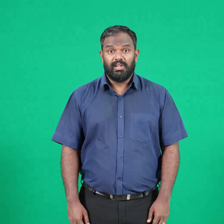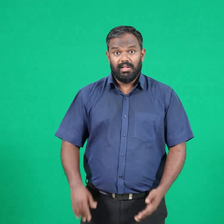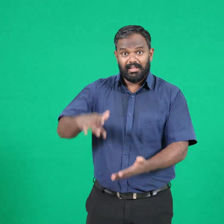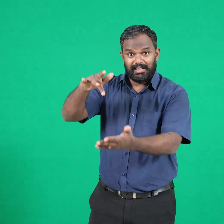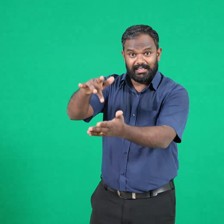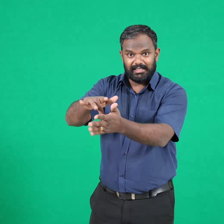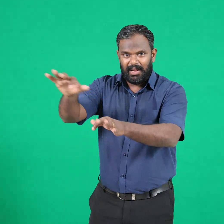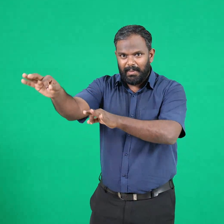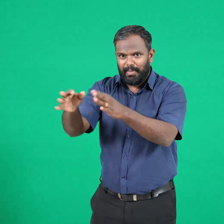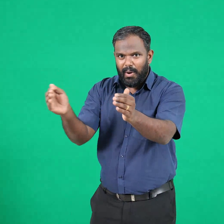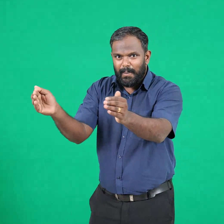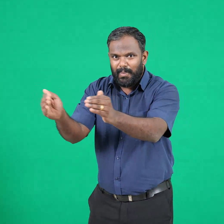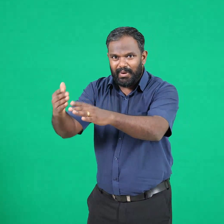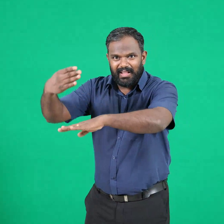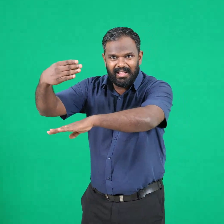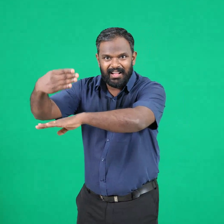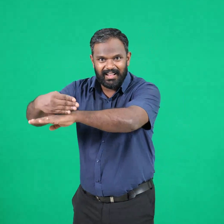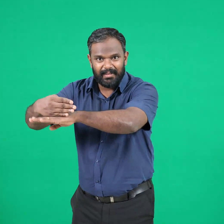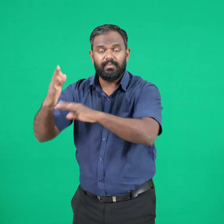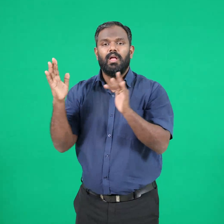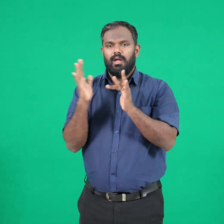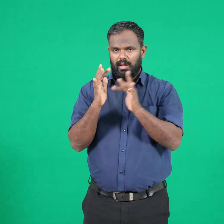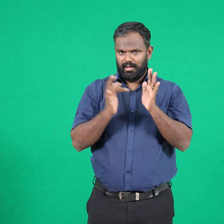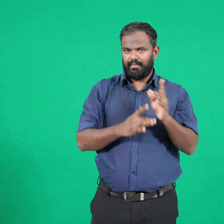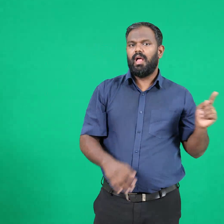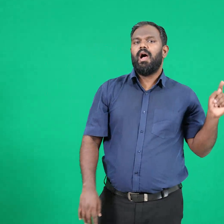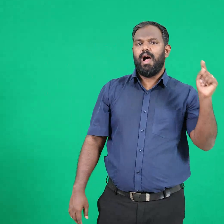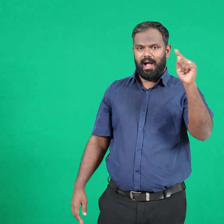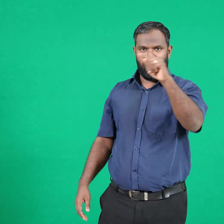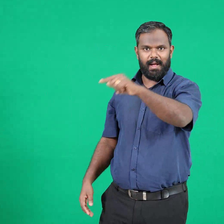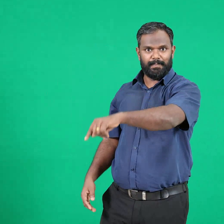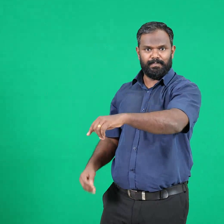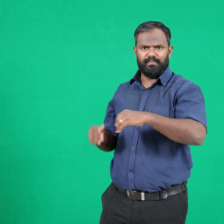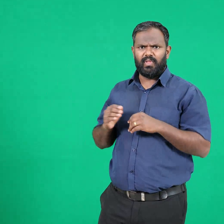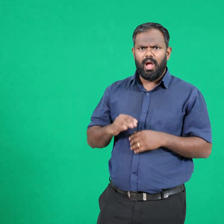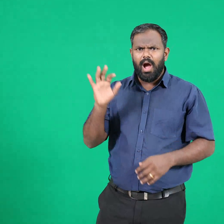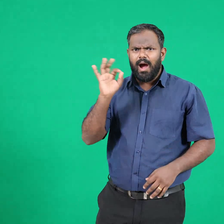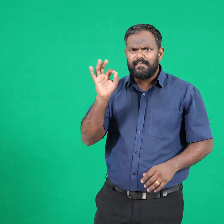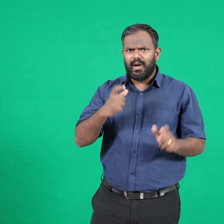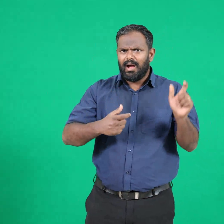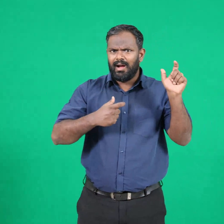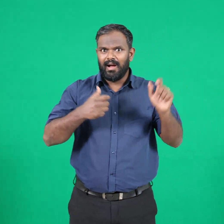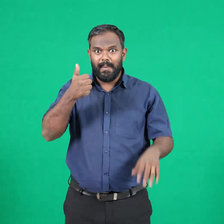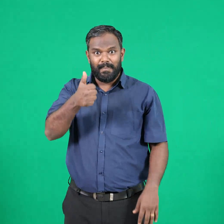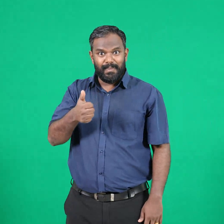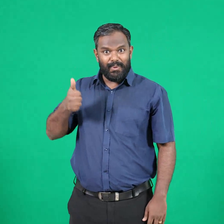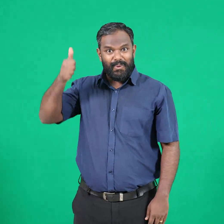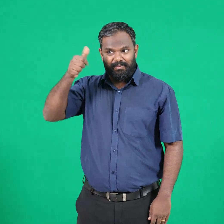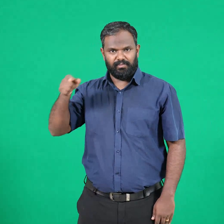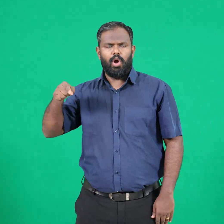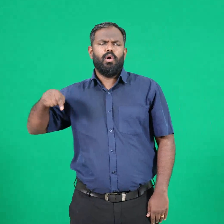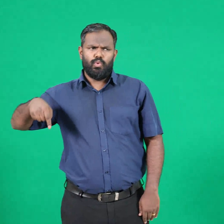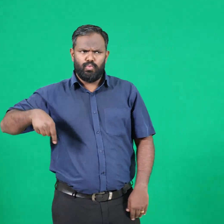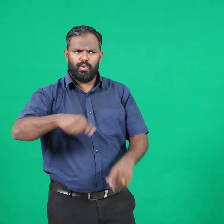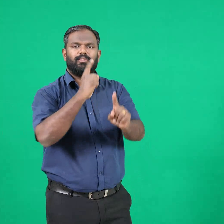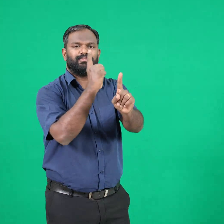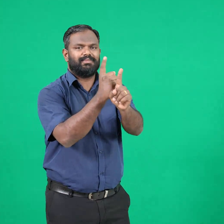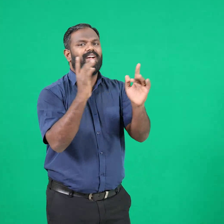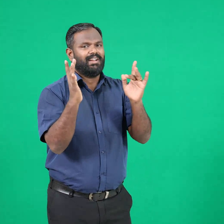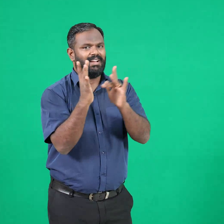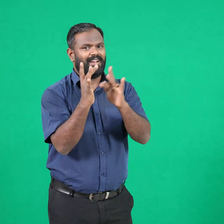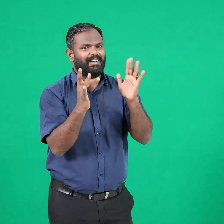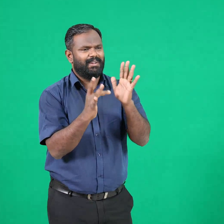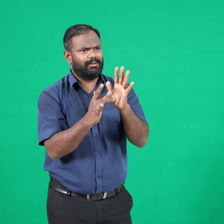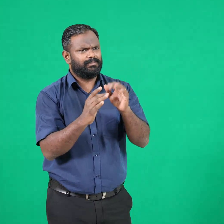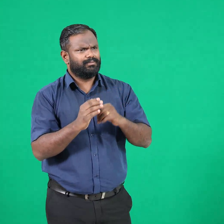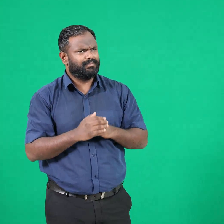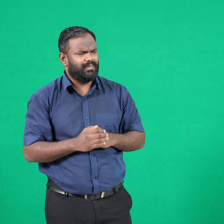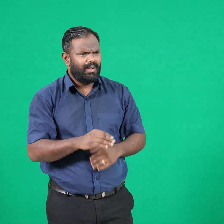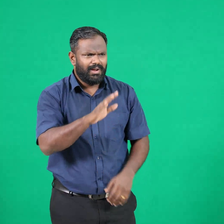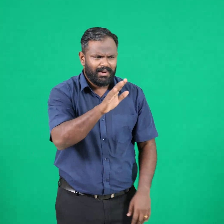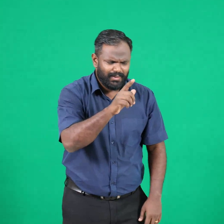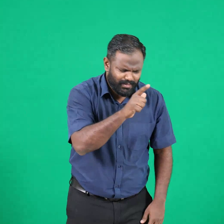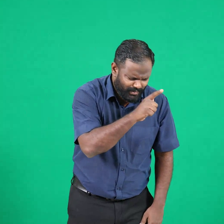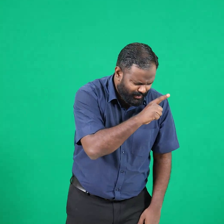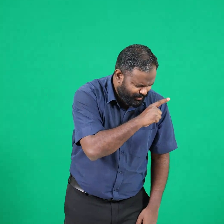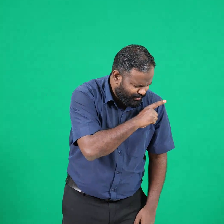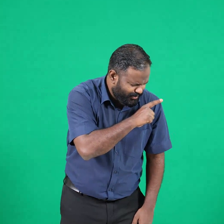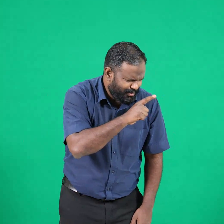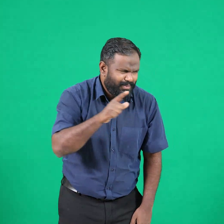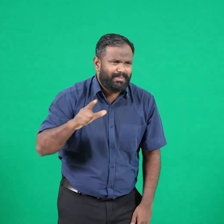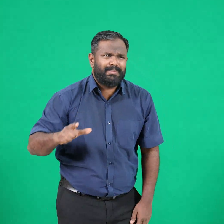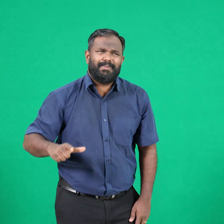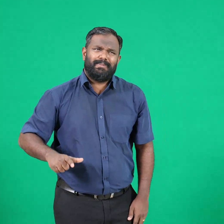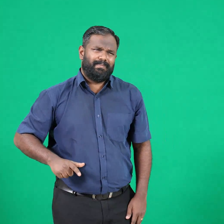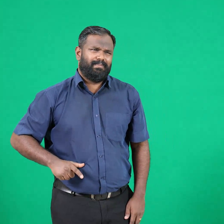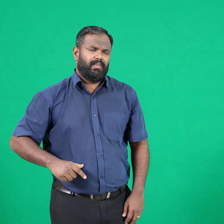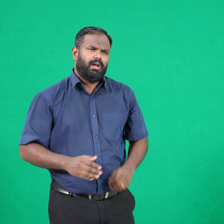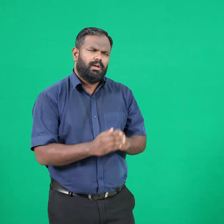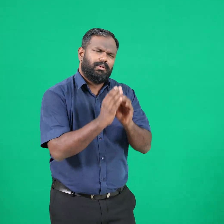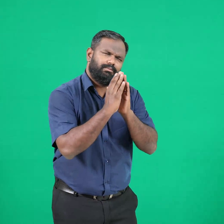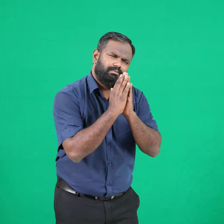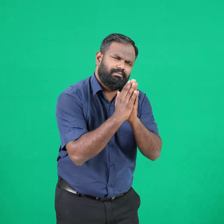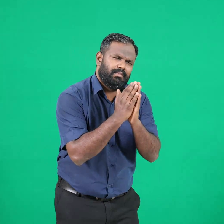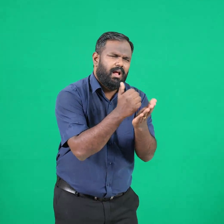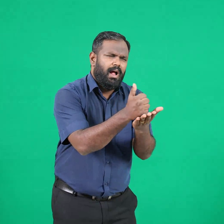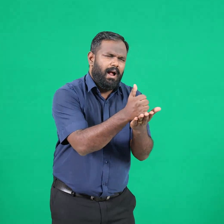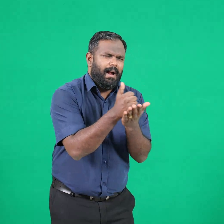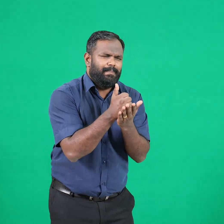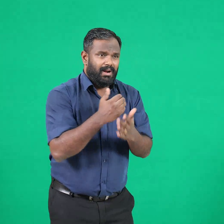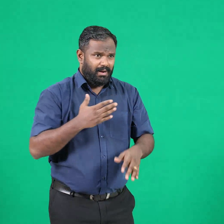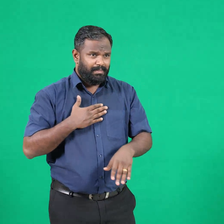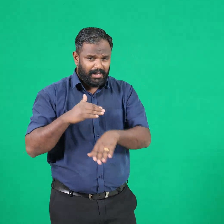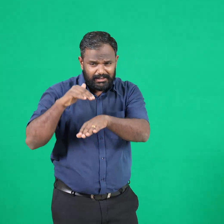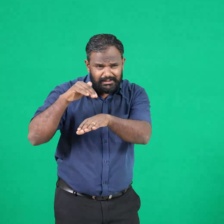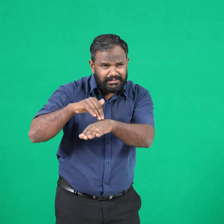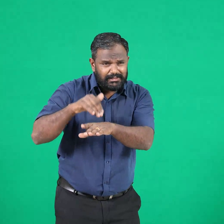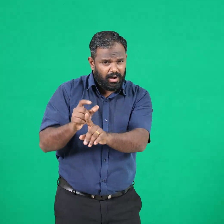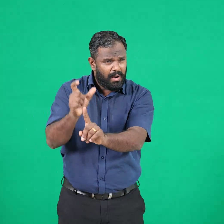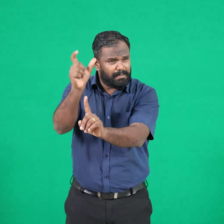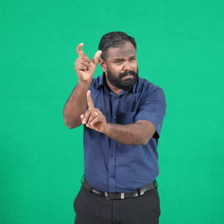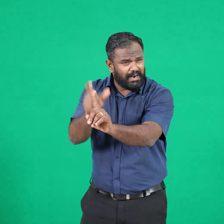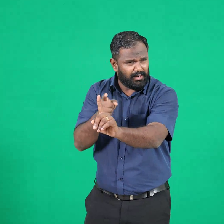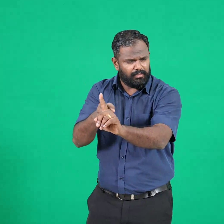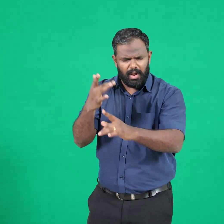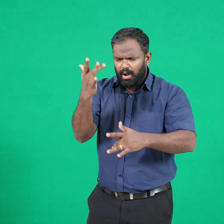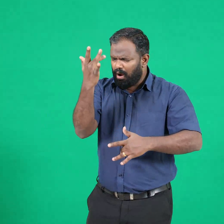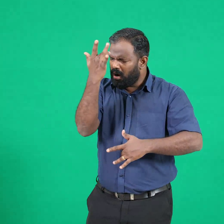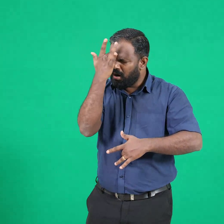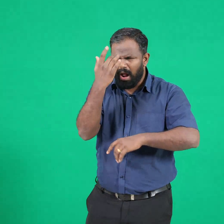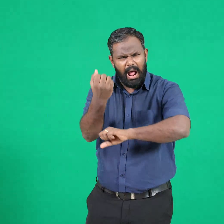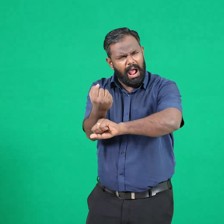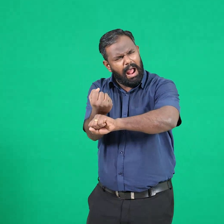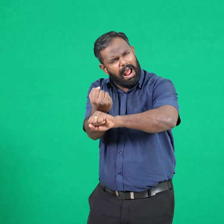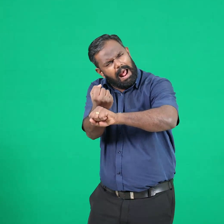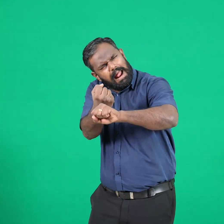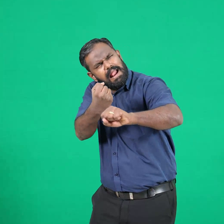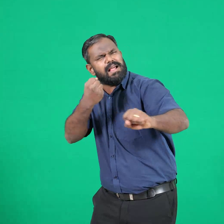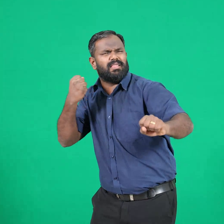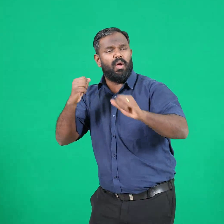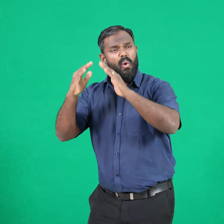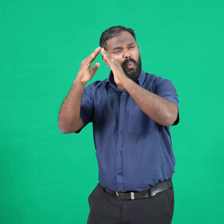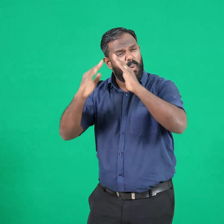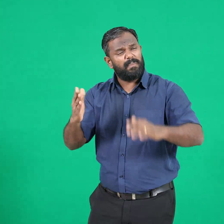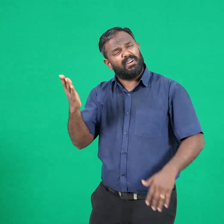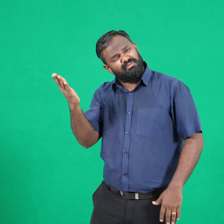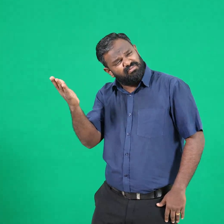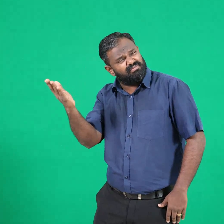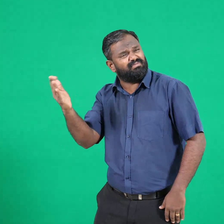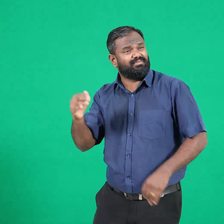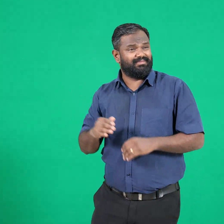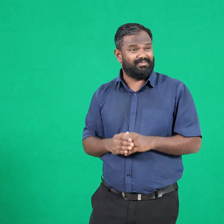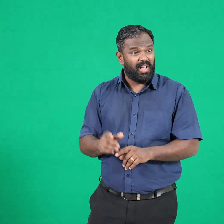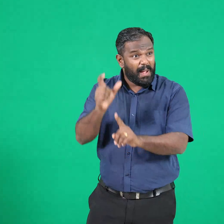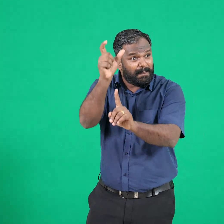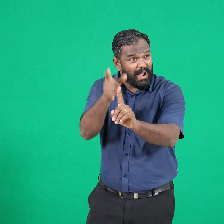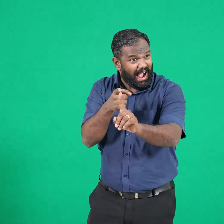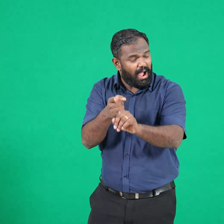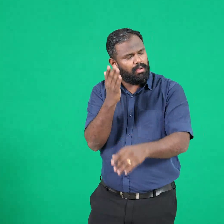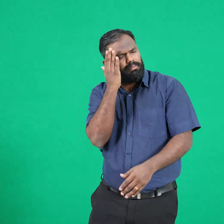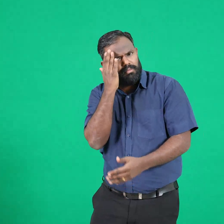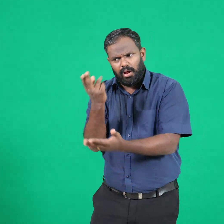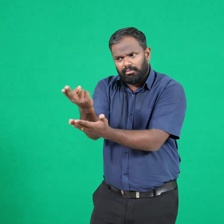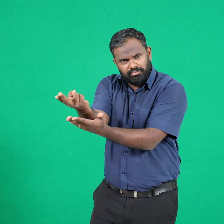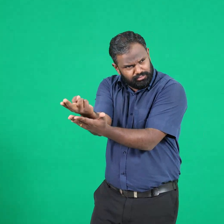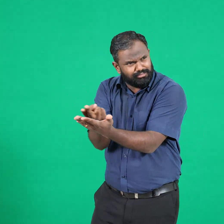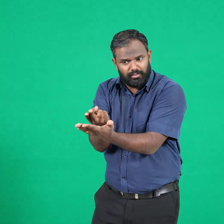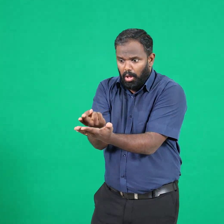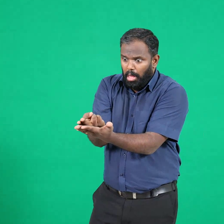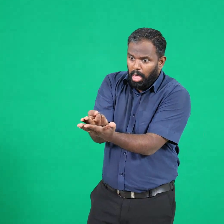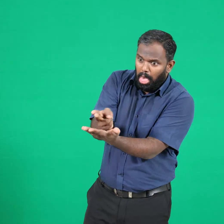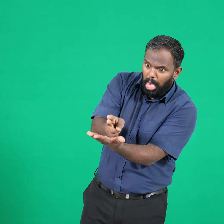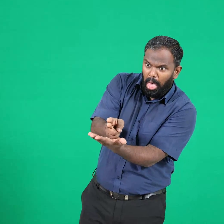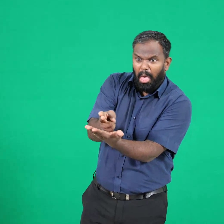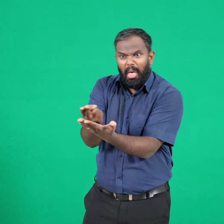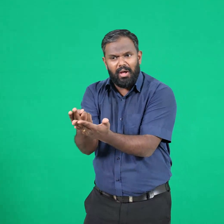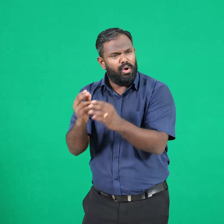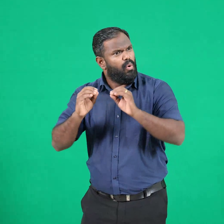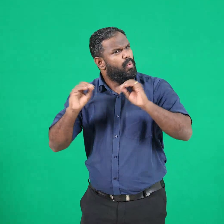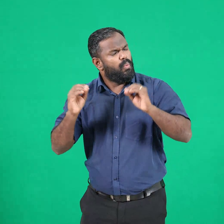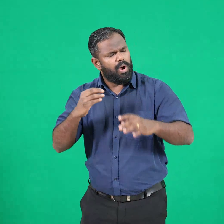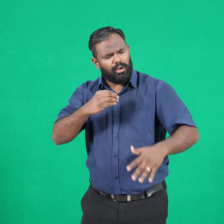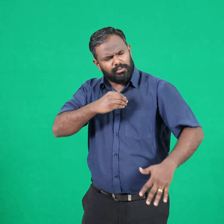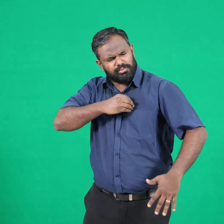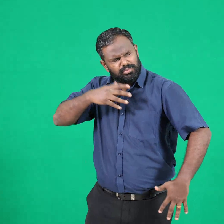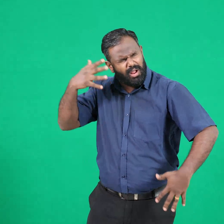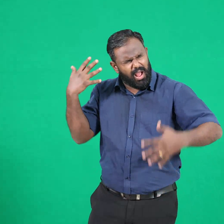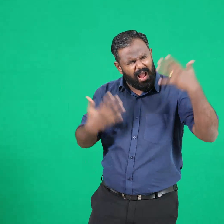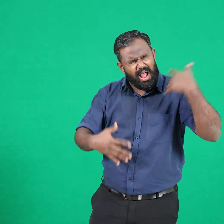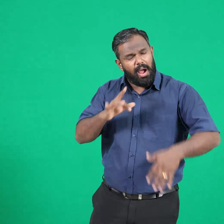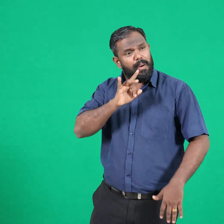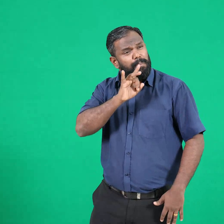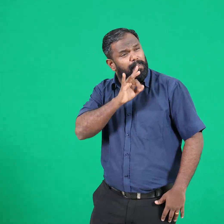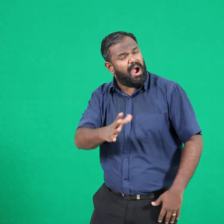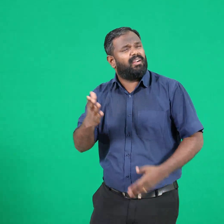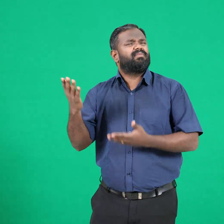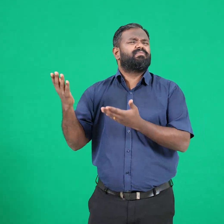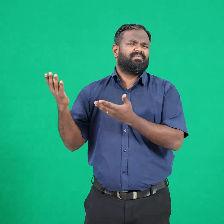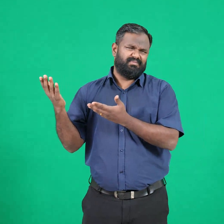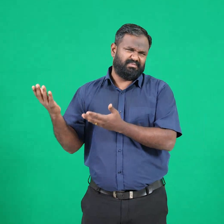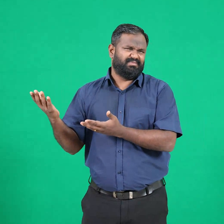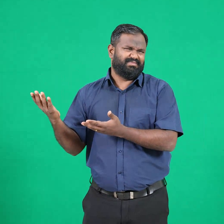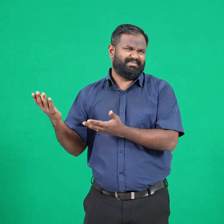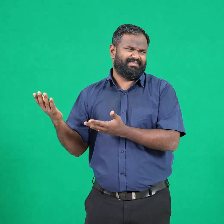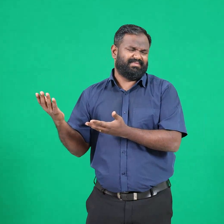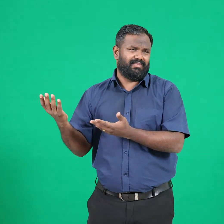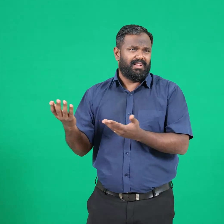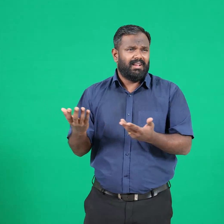When Jesus had entered Capernaum, a centurion came and pleaded with Him, "Lord, my servant lies at home, paralyzed and in terrible agony."